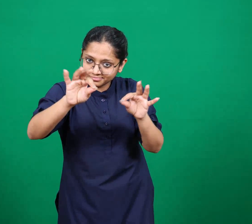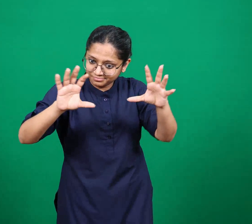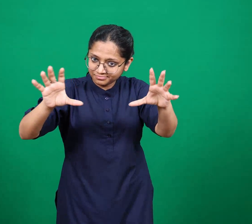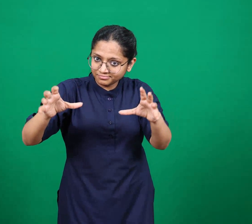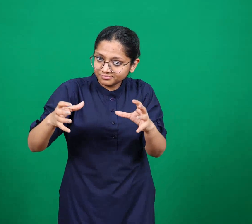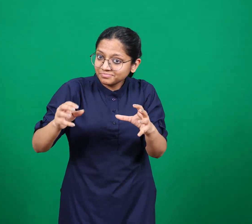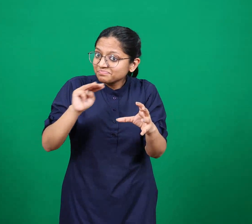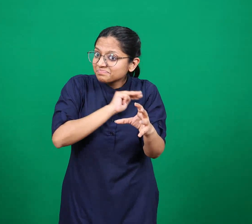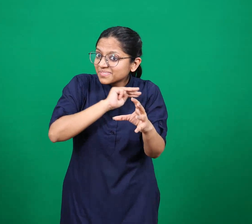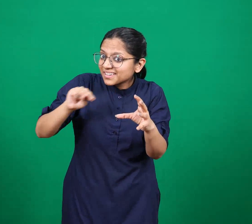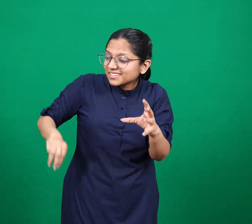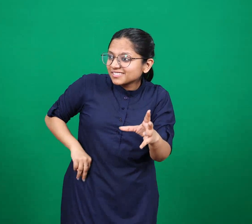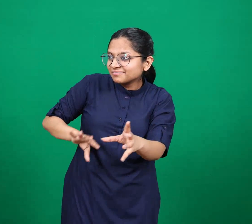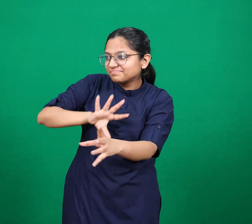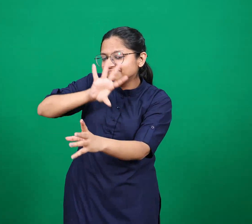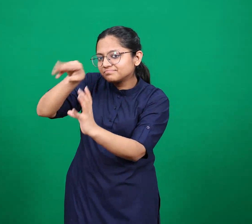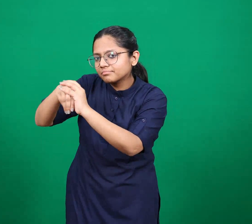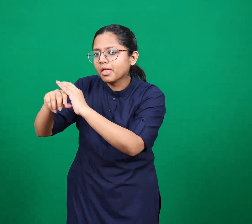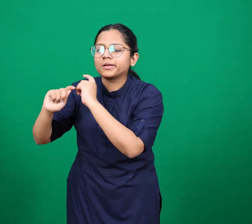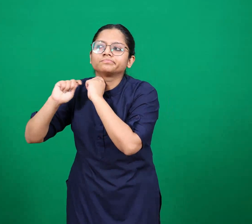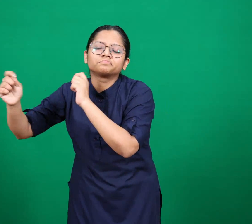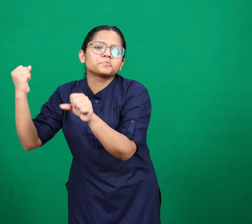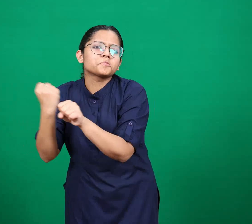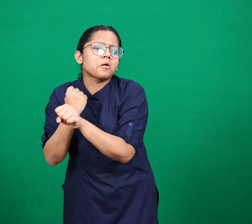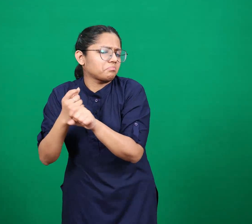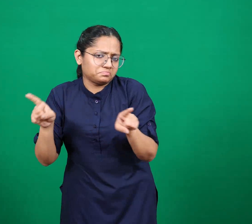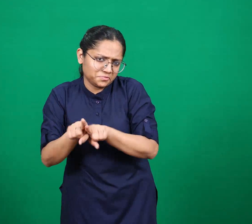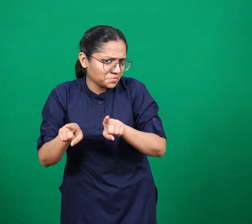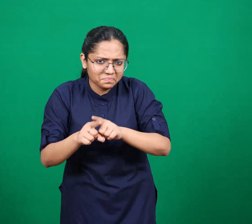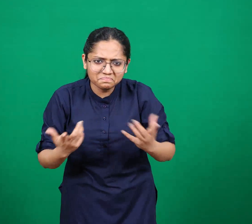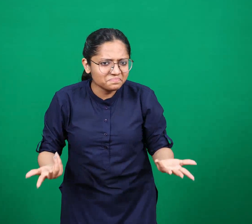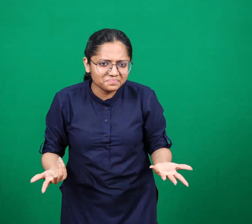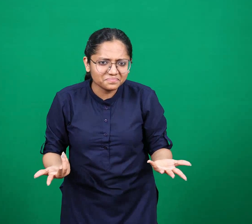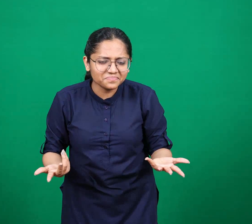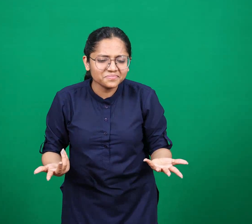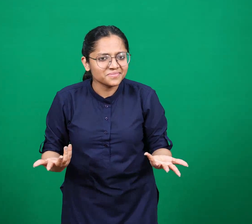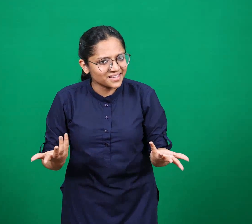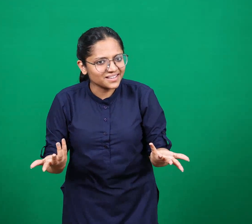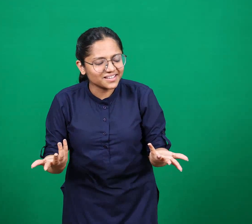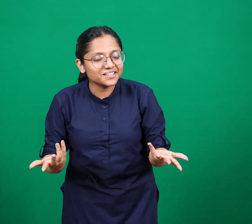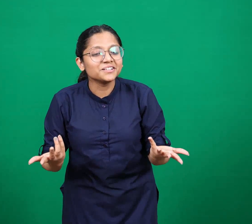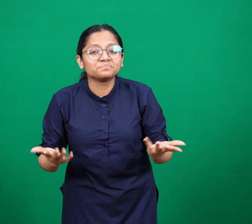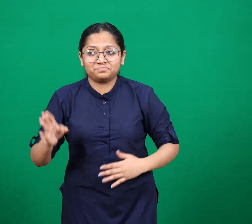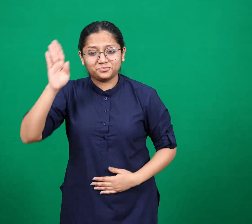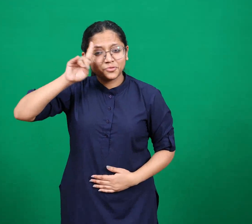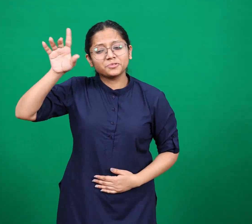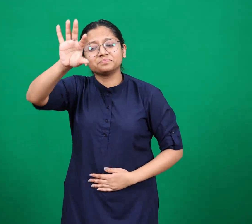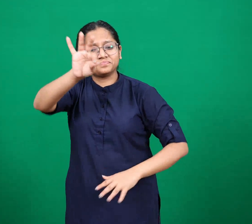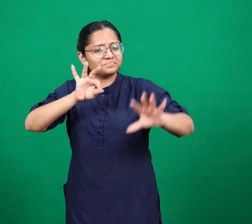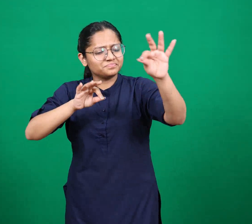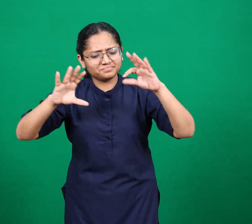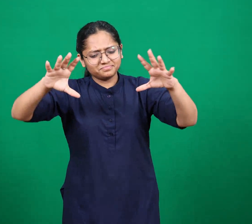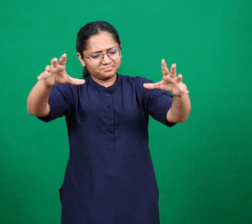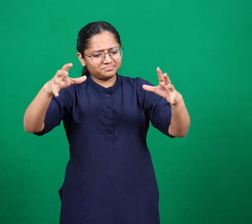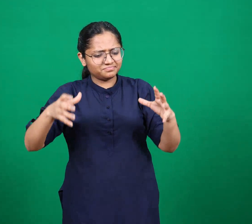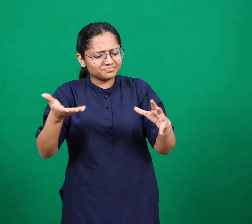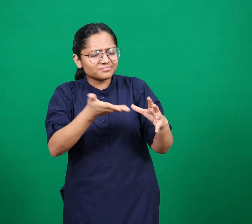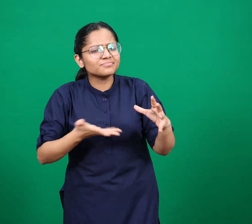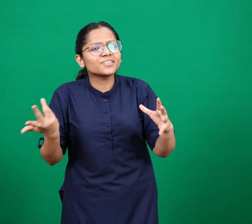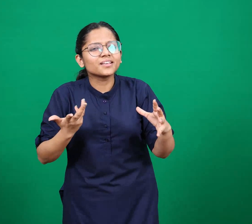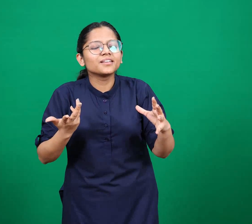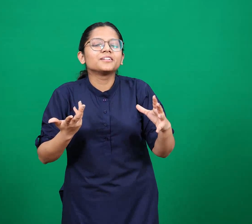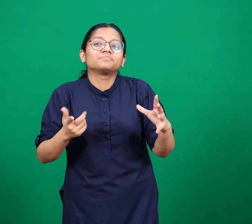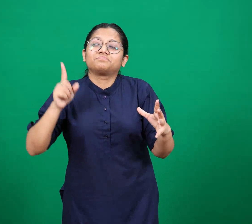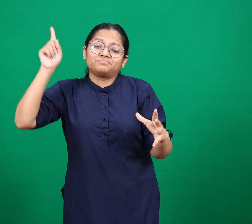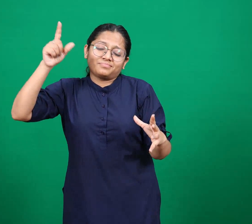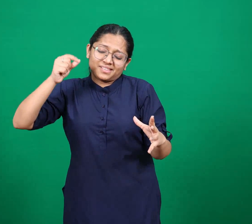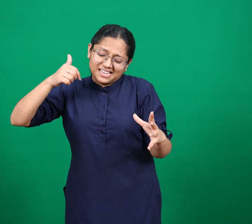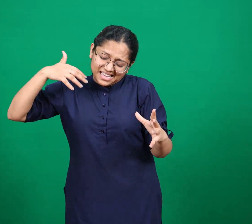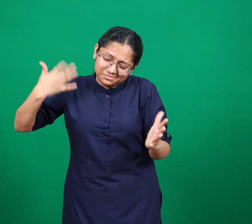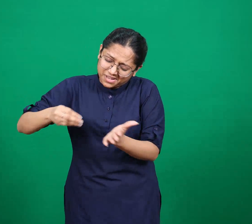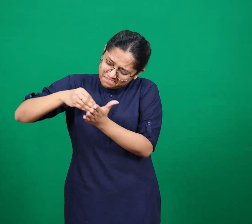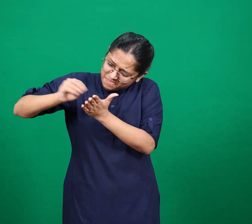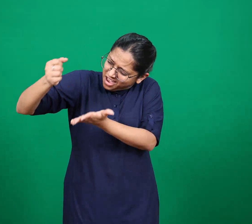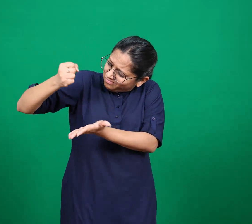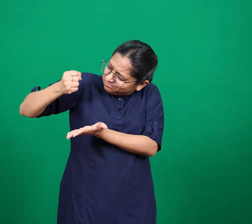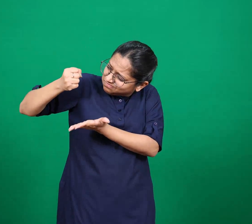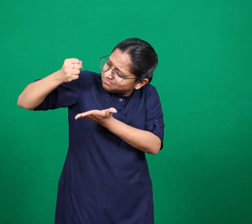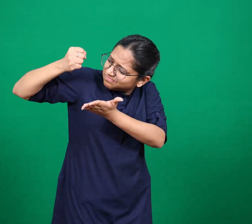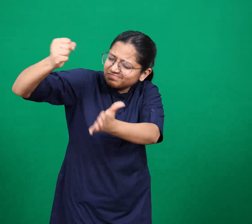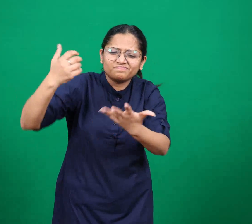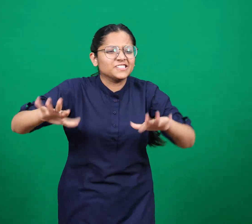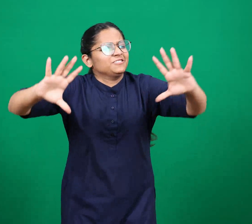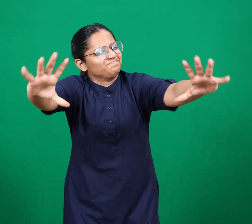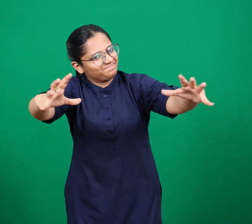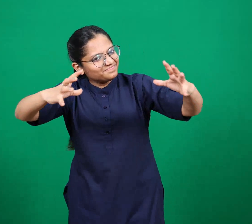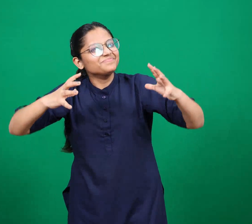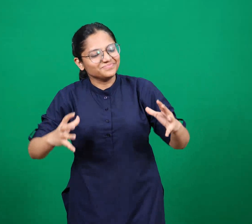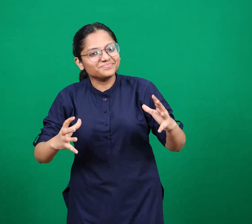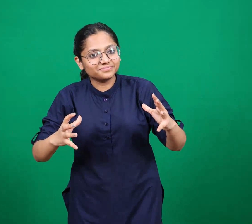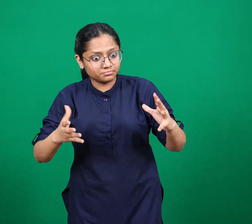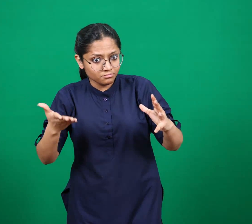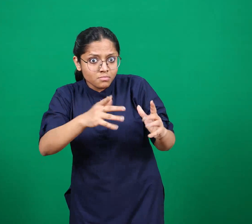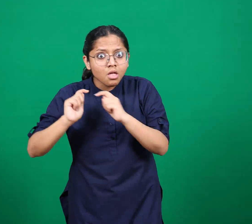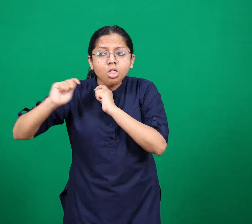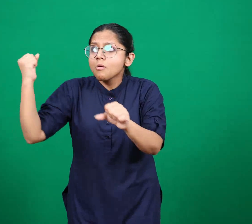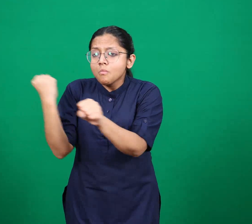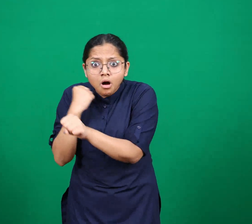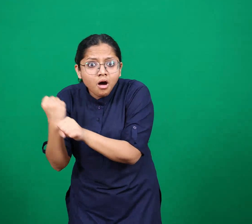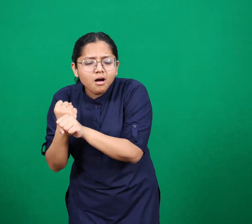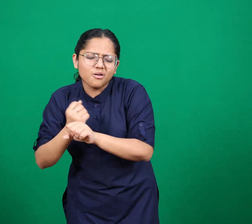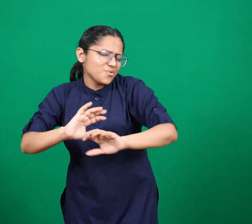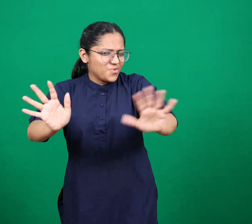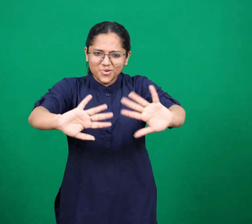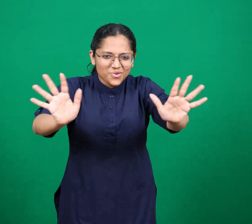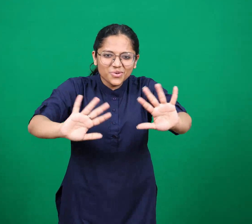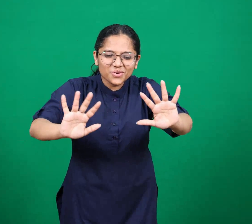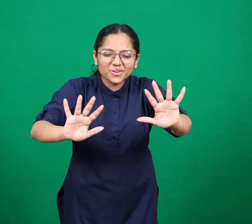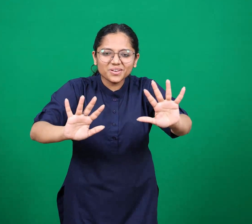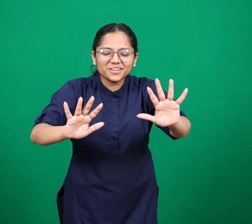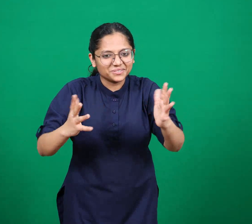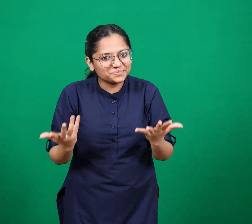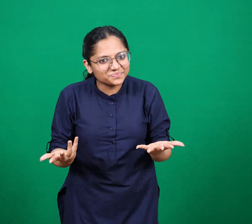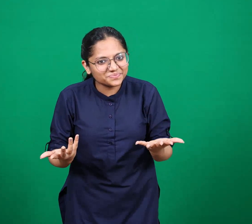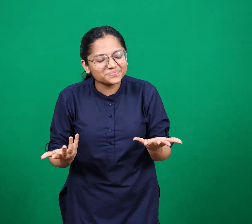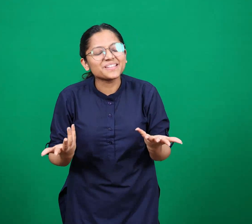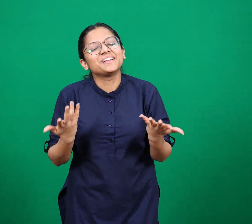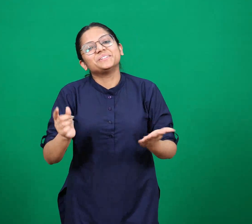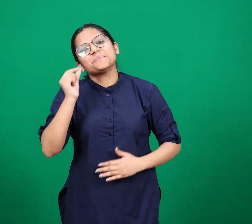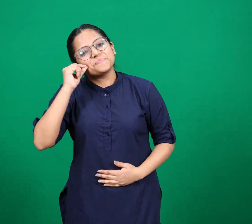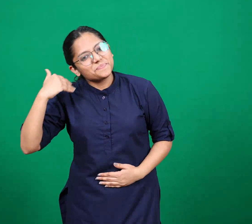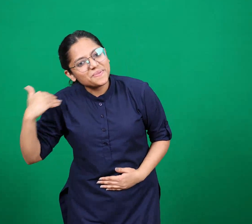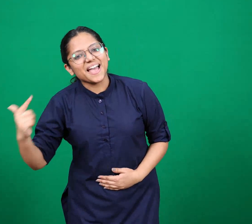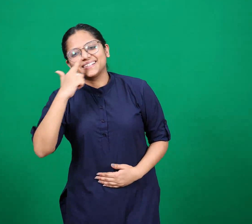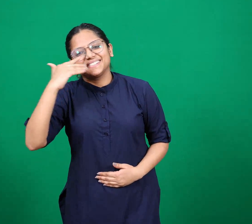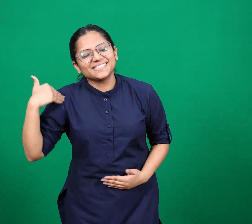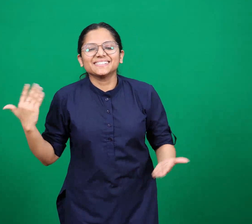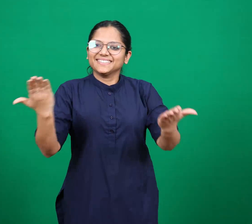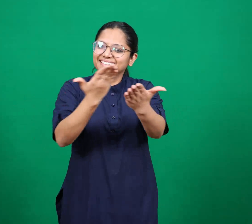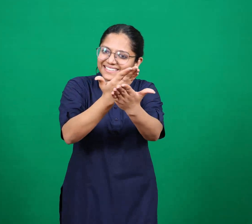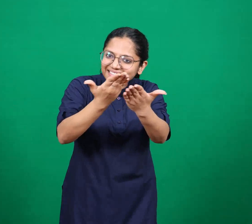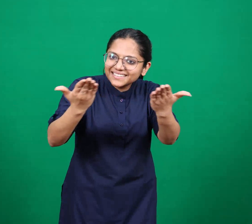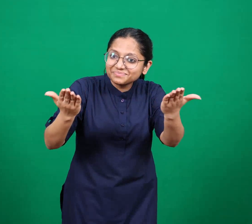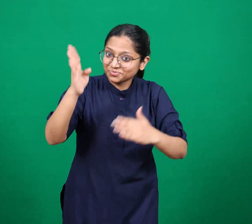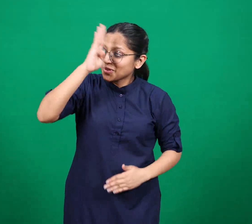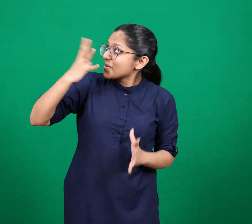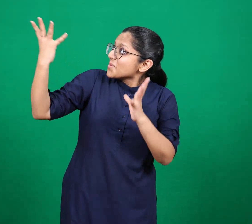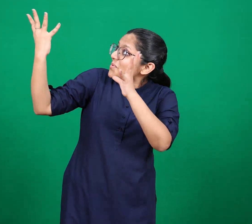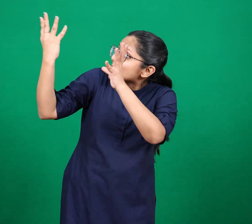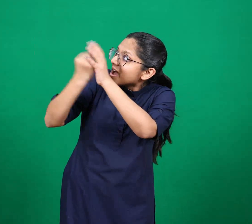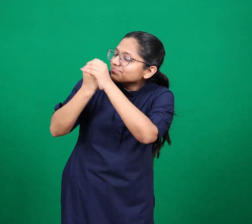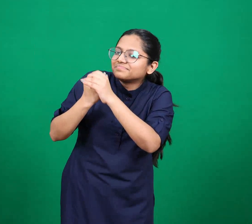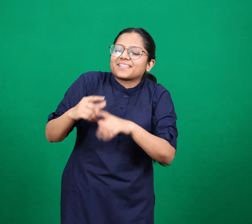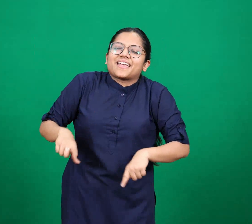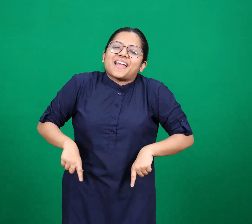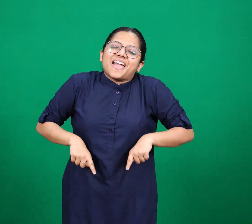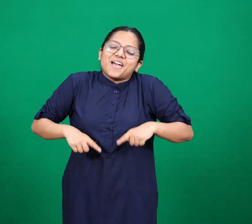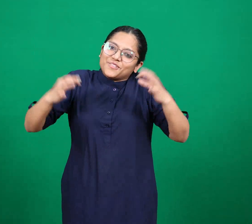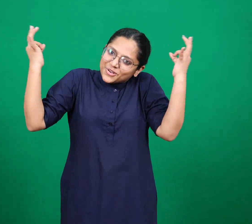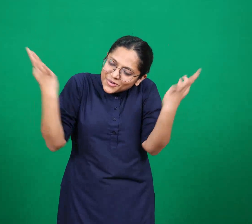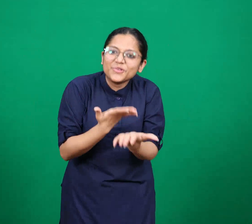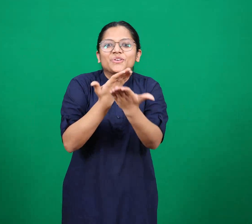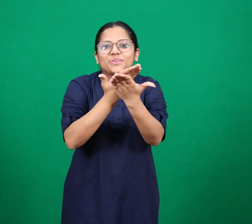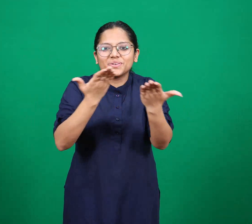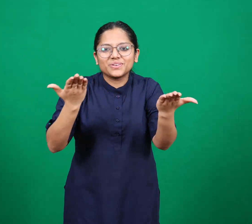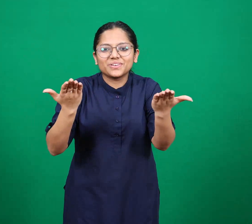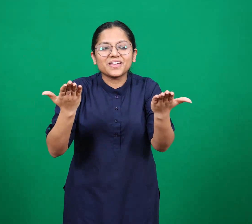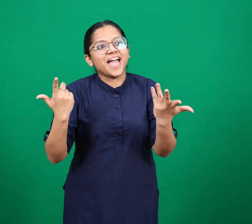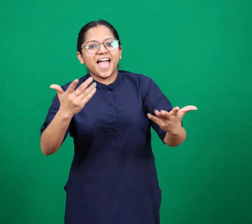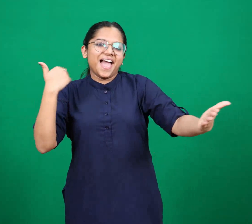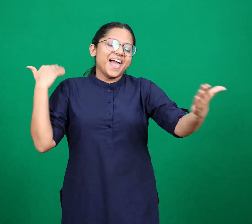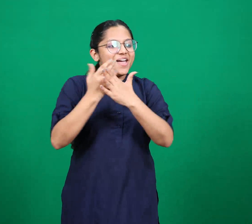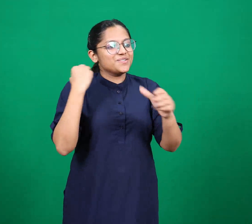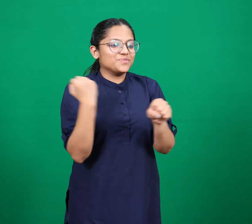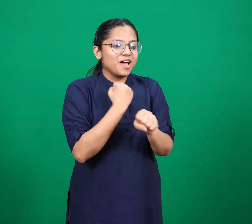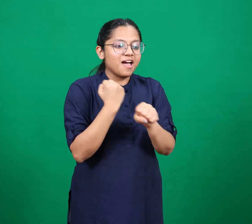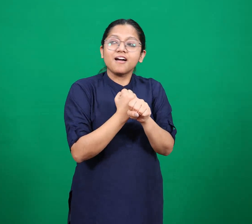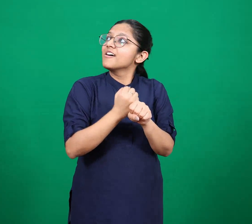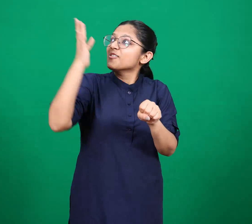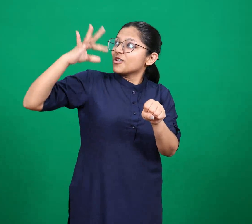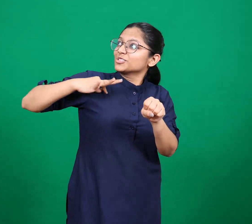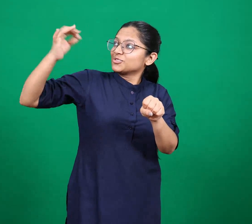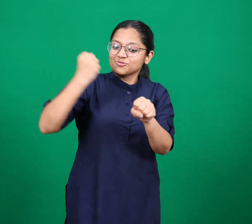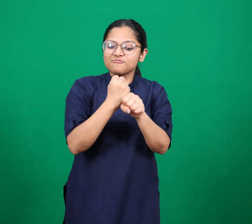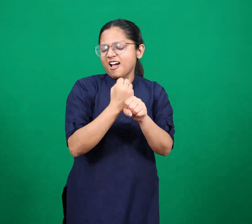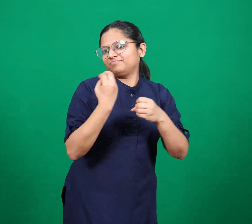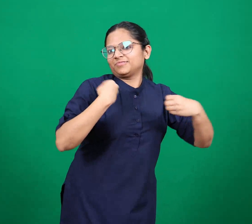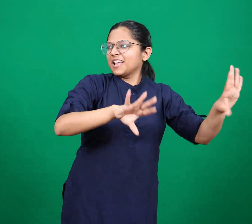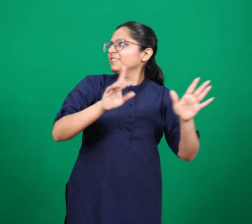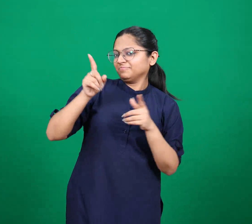Conversely, he who was a free man when he was called is Christ ' s slave. You were bought at a price; do not become slaves of men.